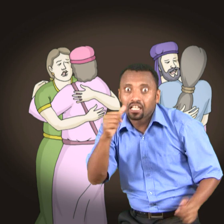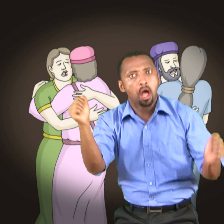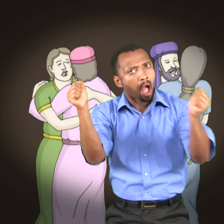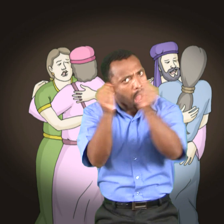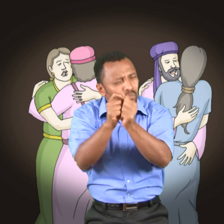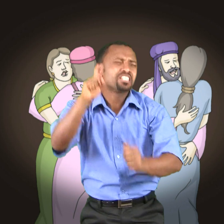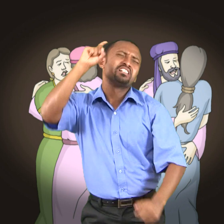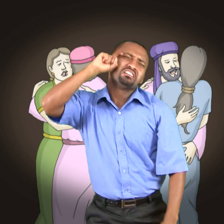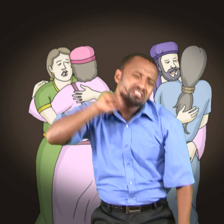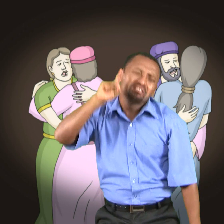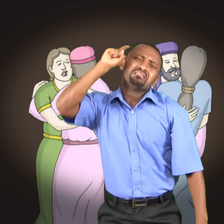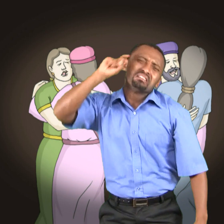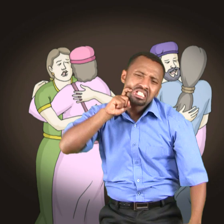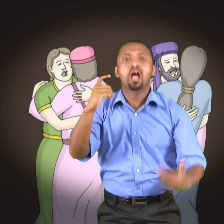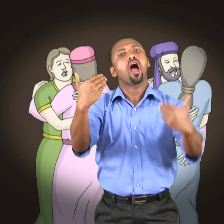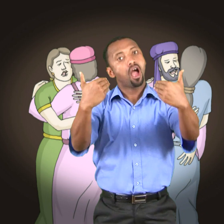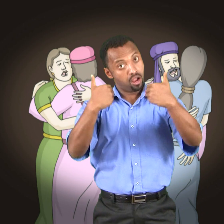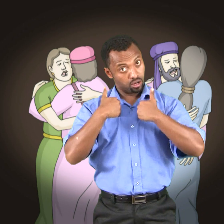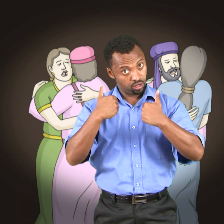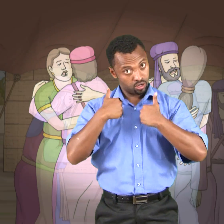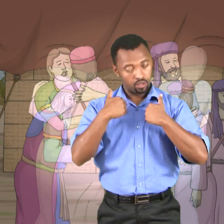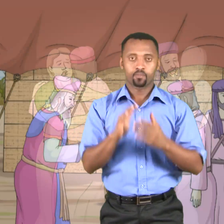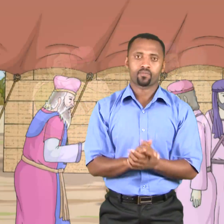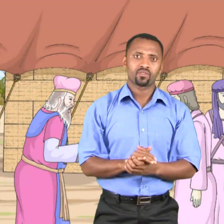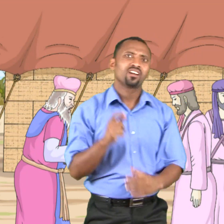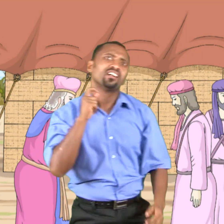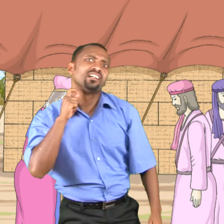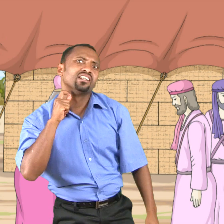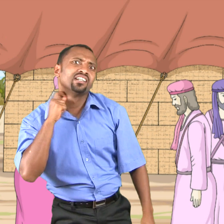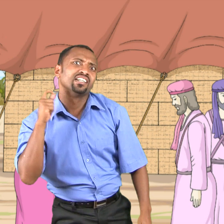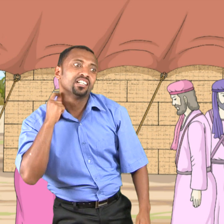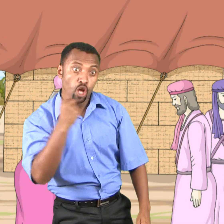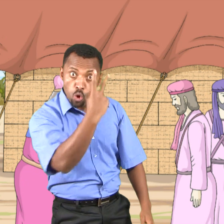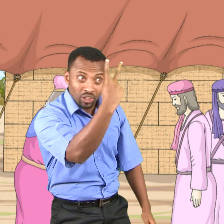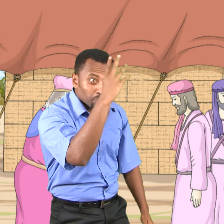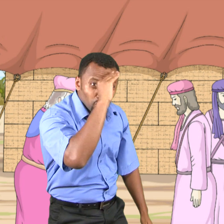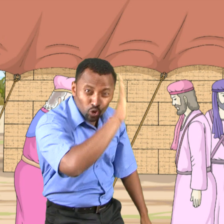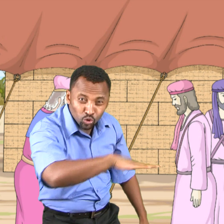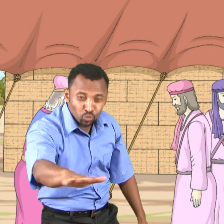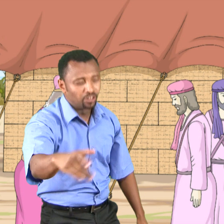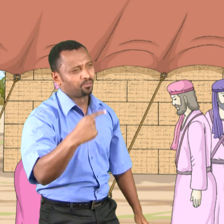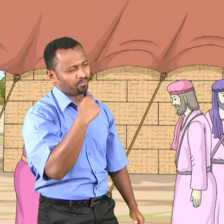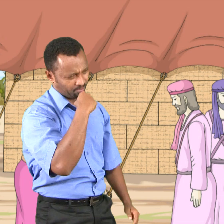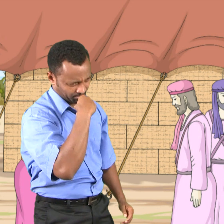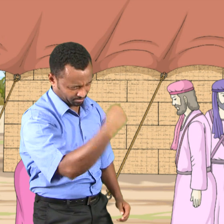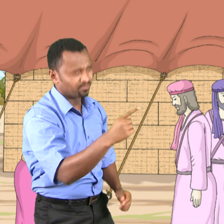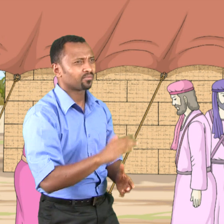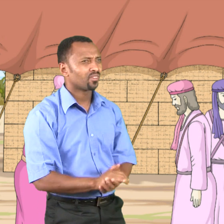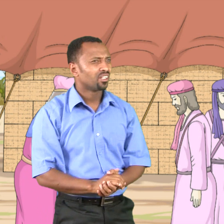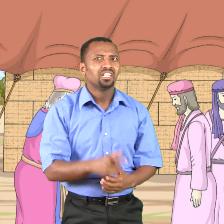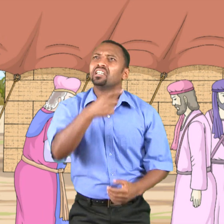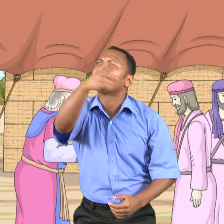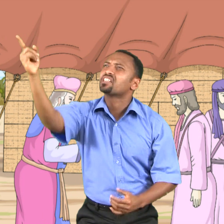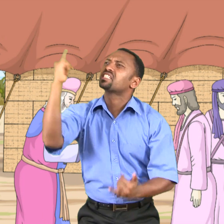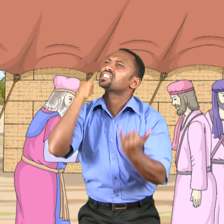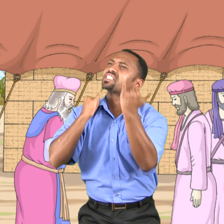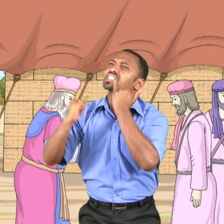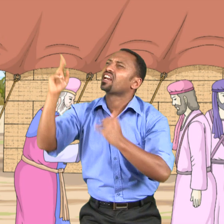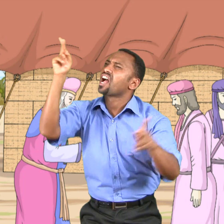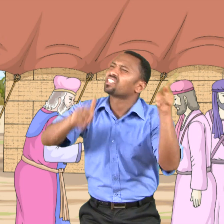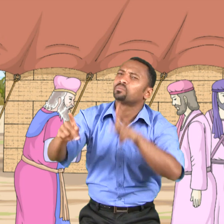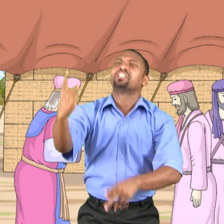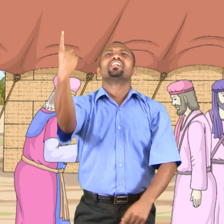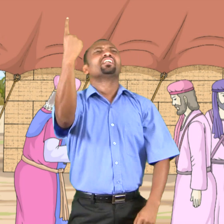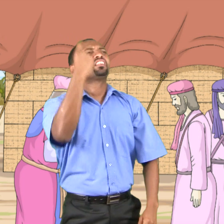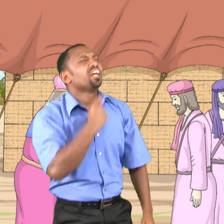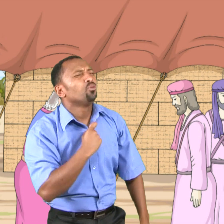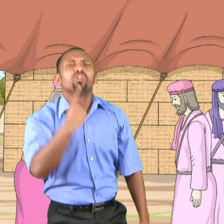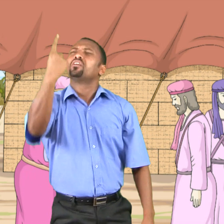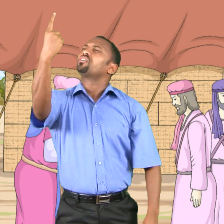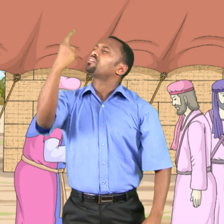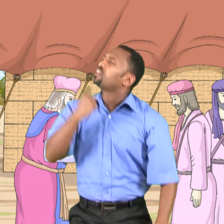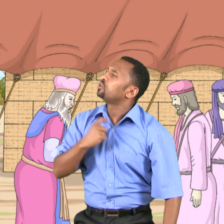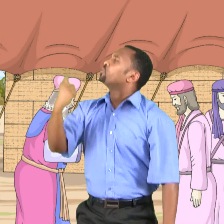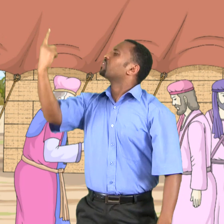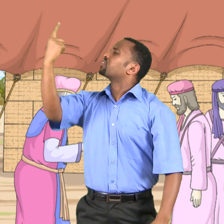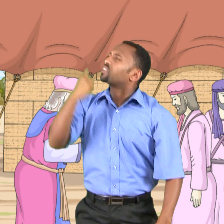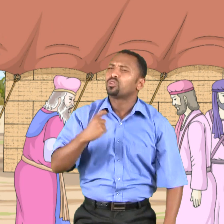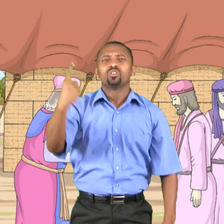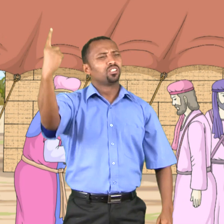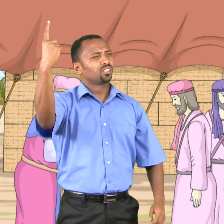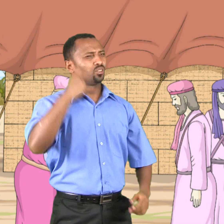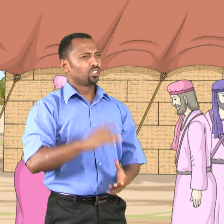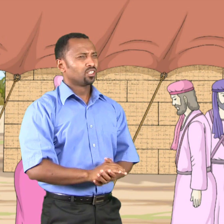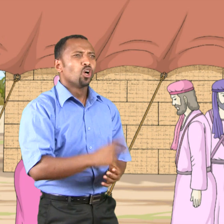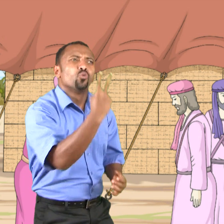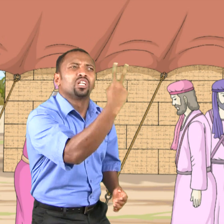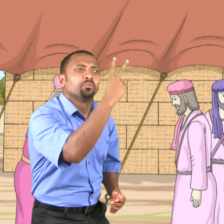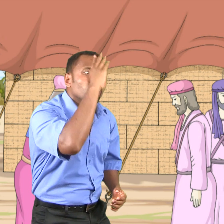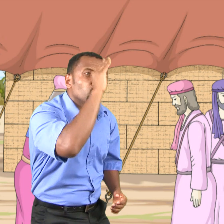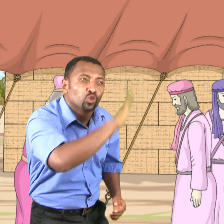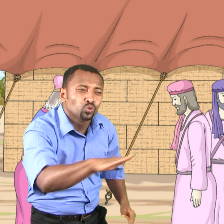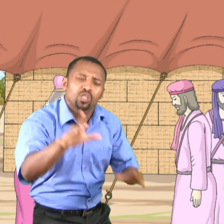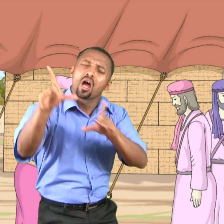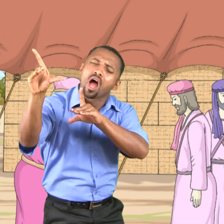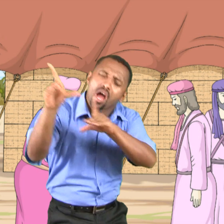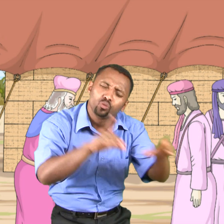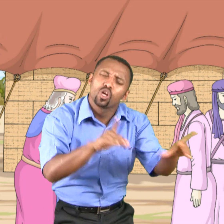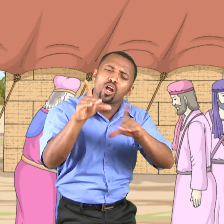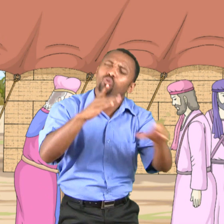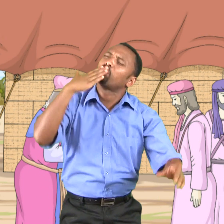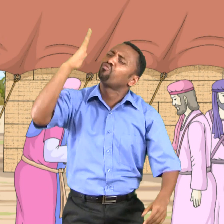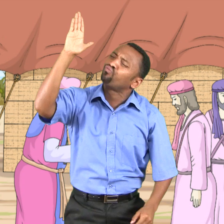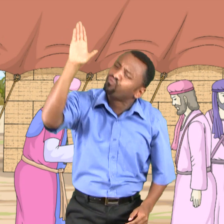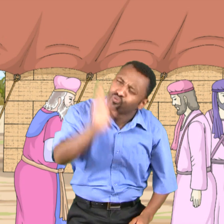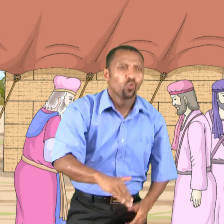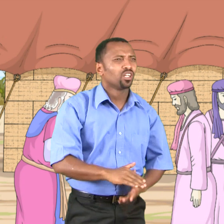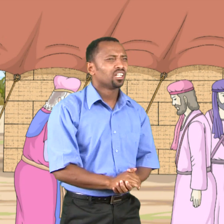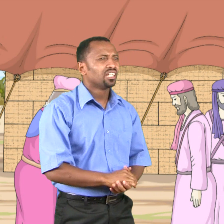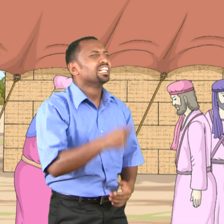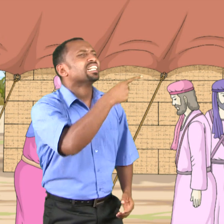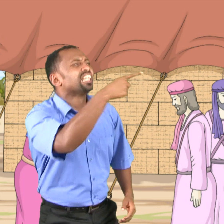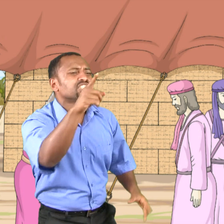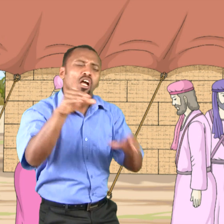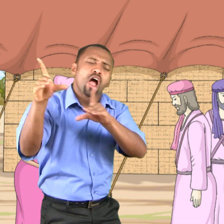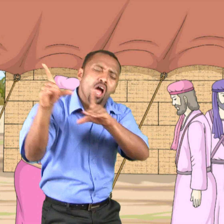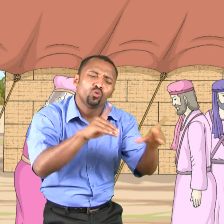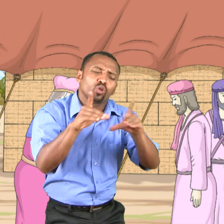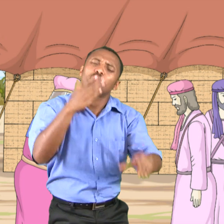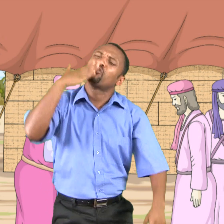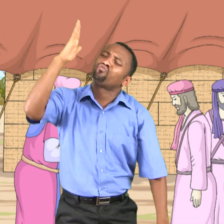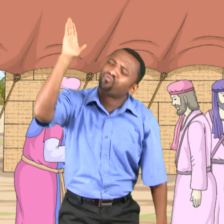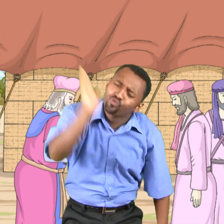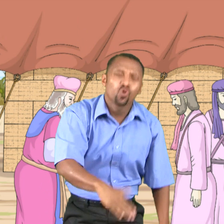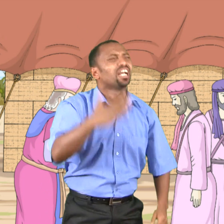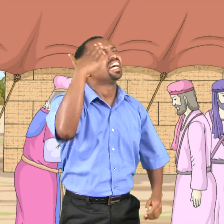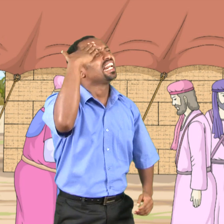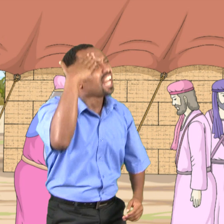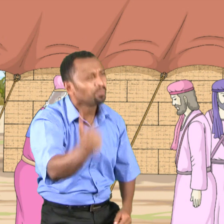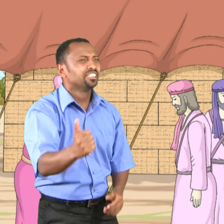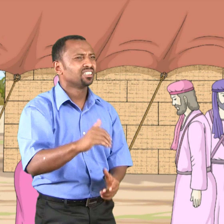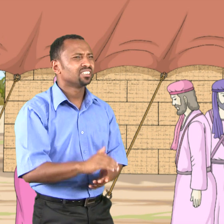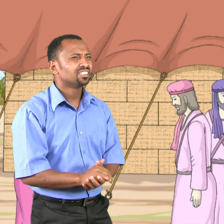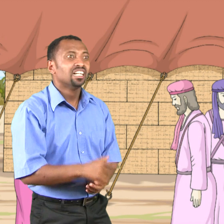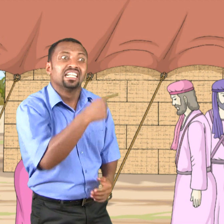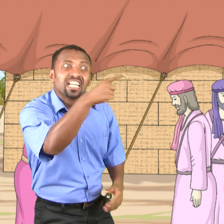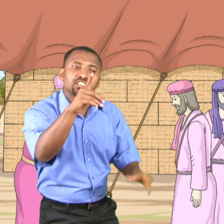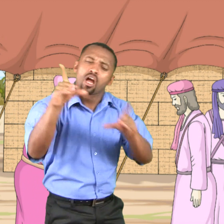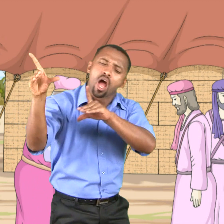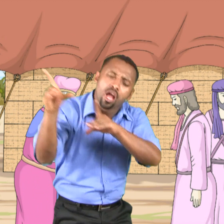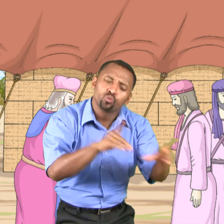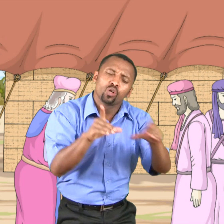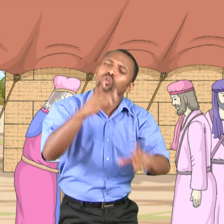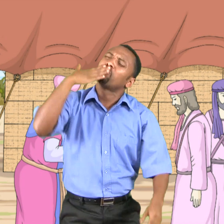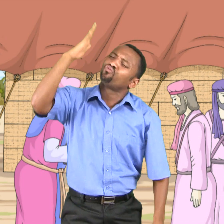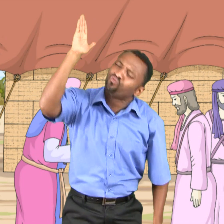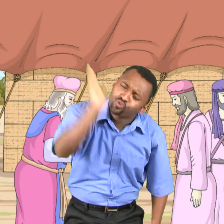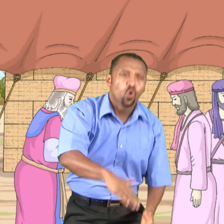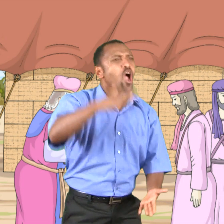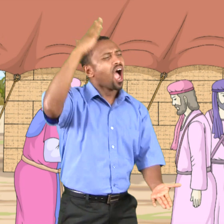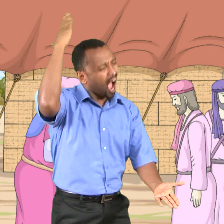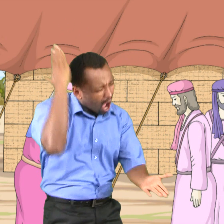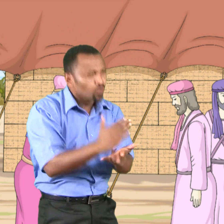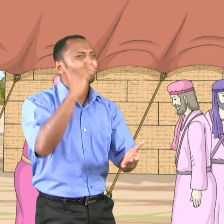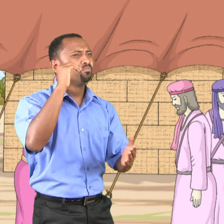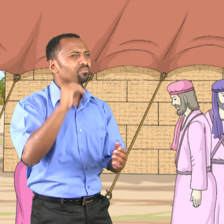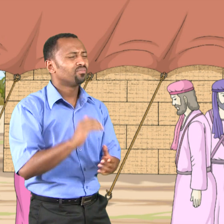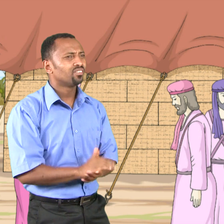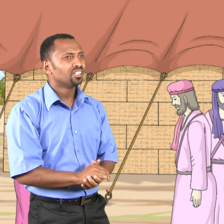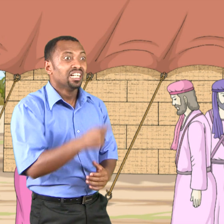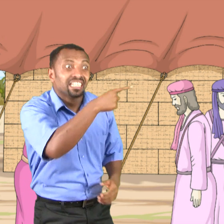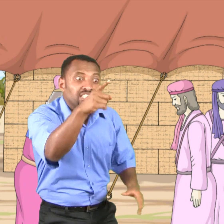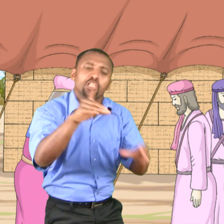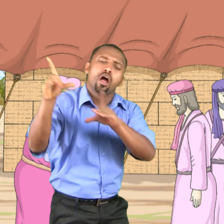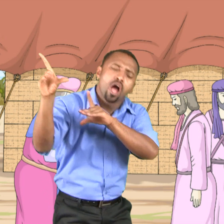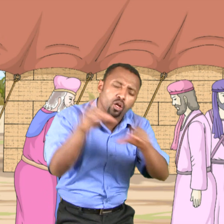“Why are you doing these things?” Eli said to his sons. “I hear about your wicked deeds from all these people. No, my sons;